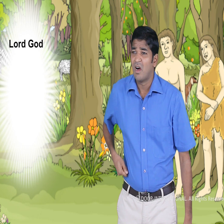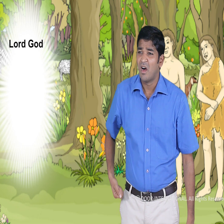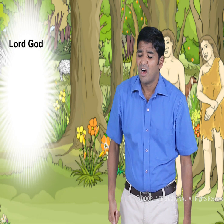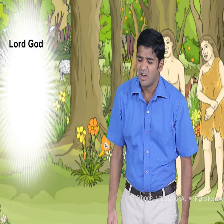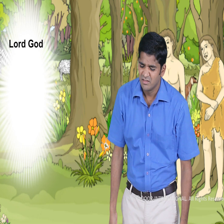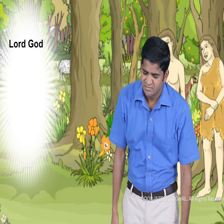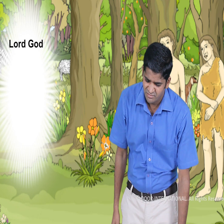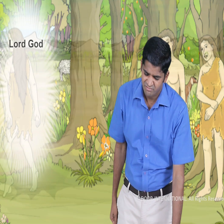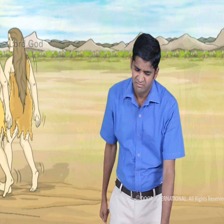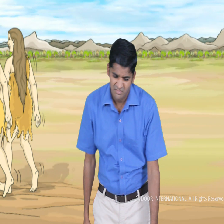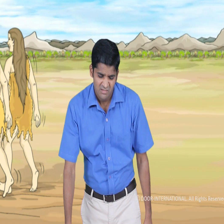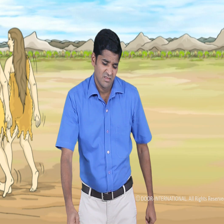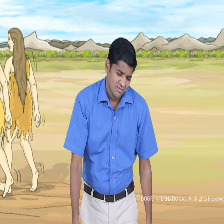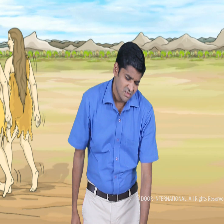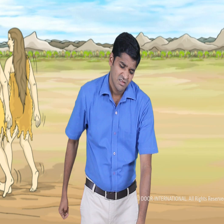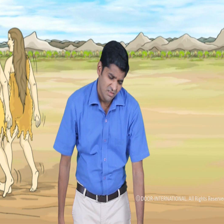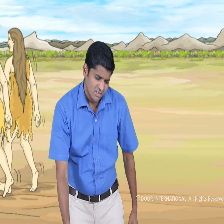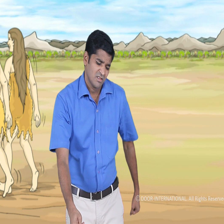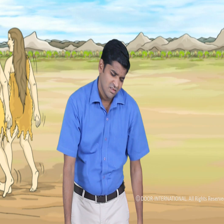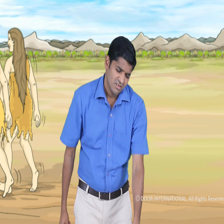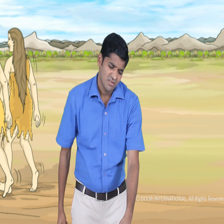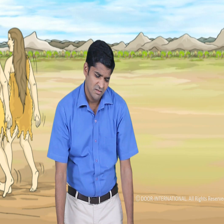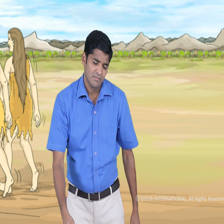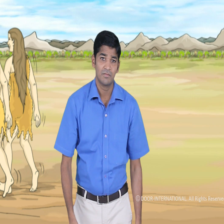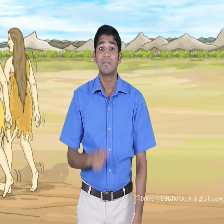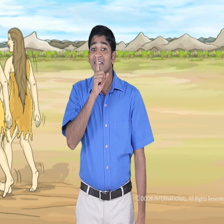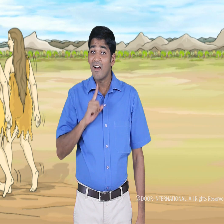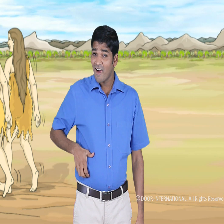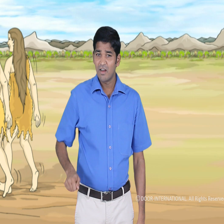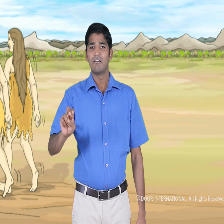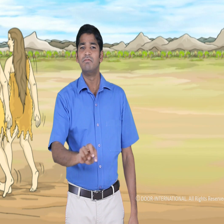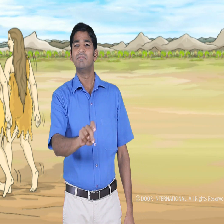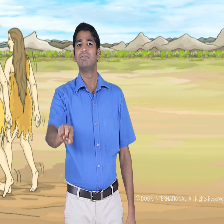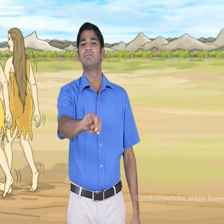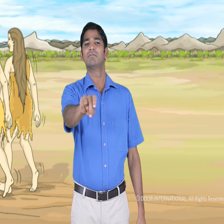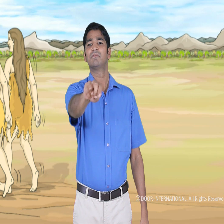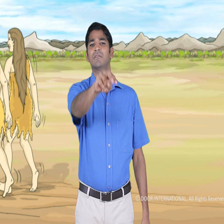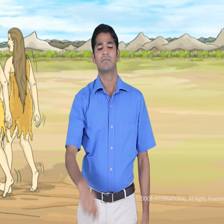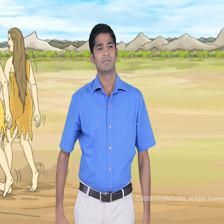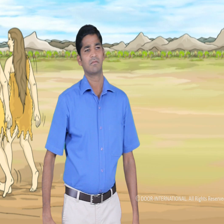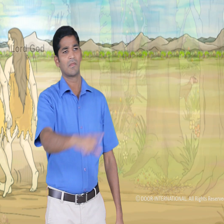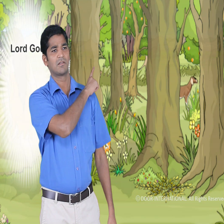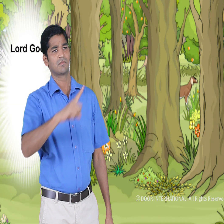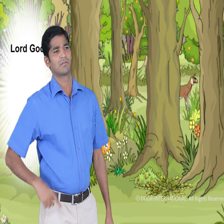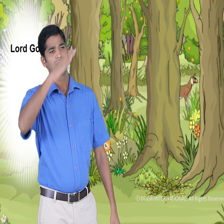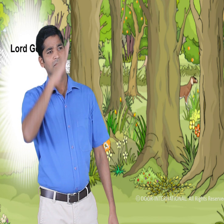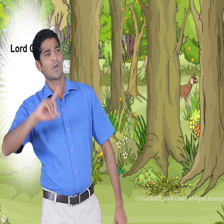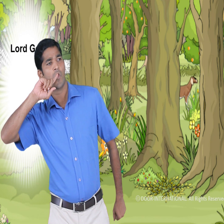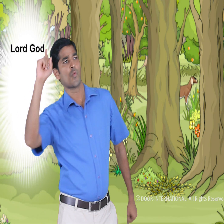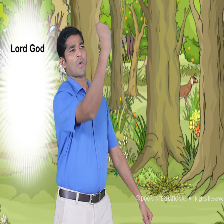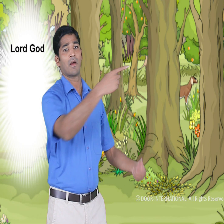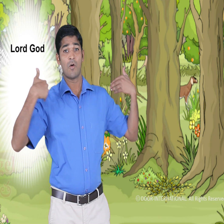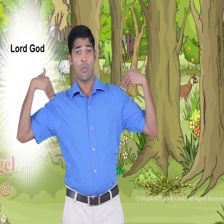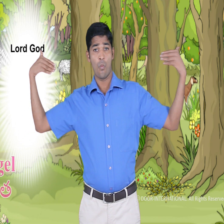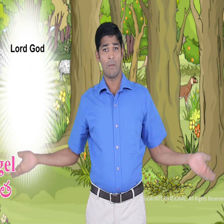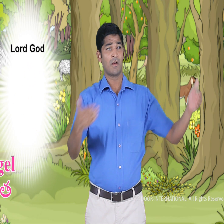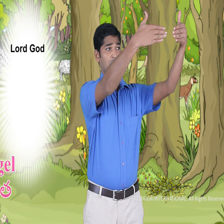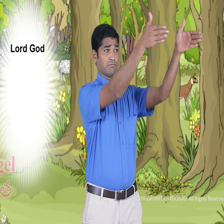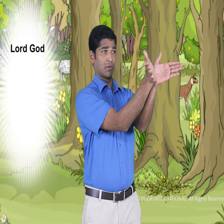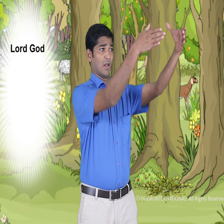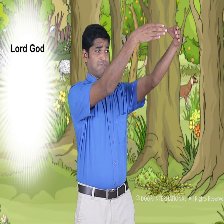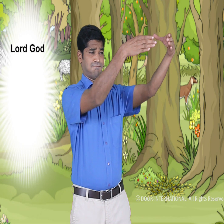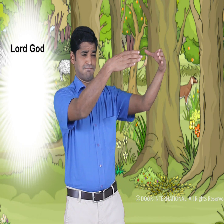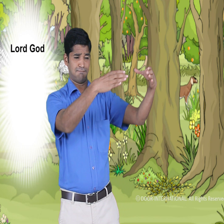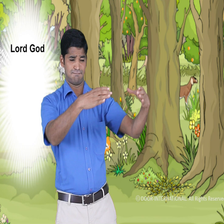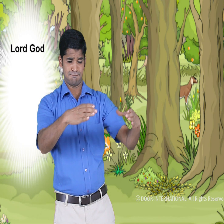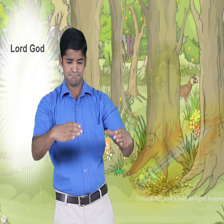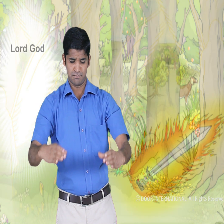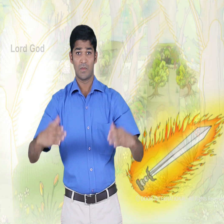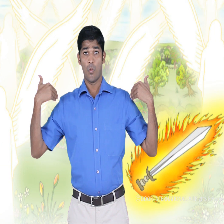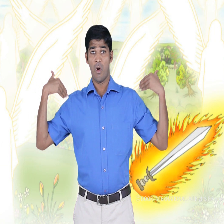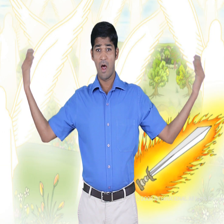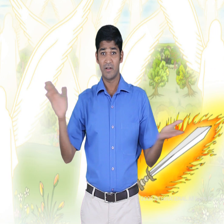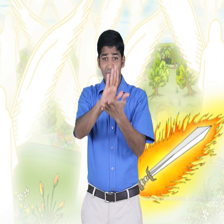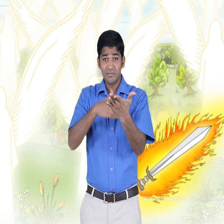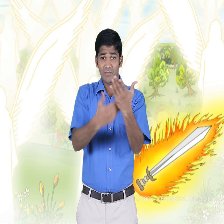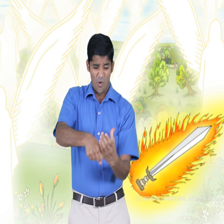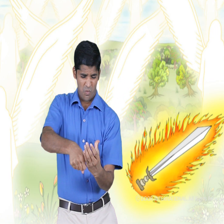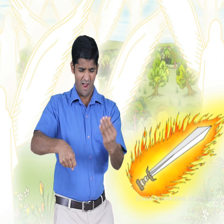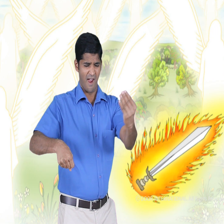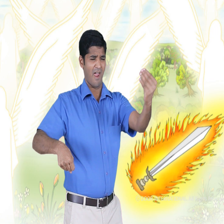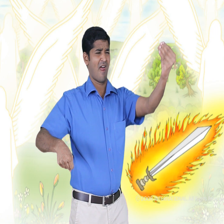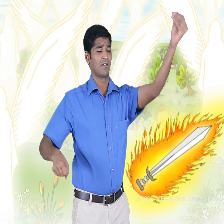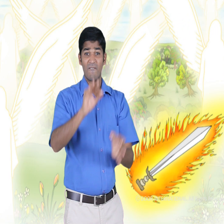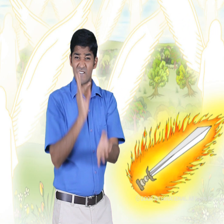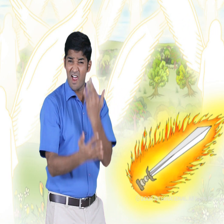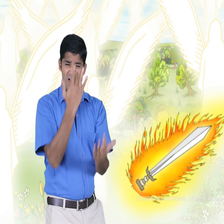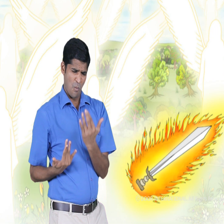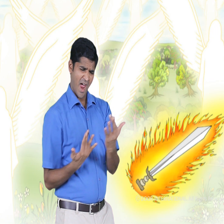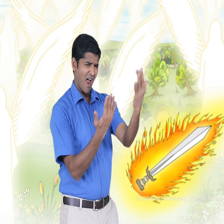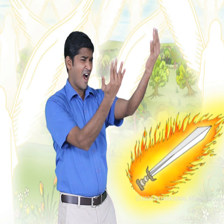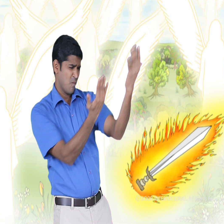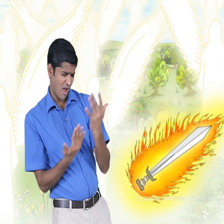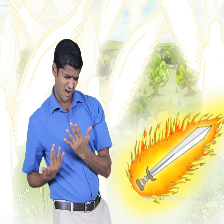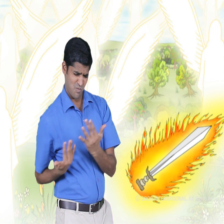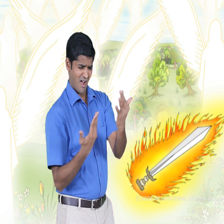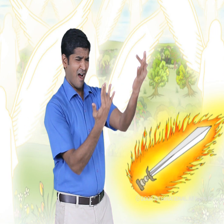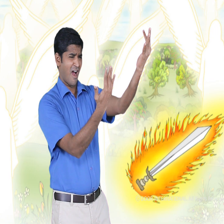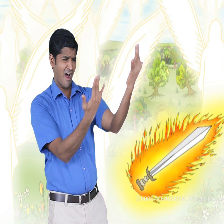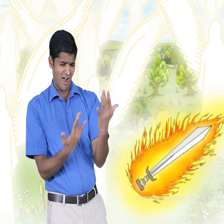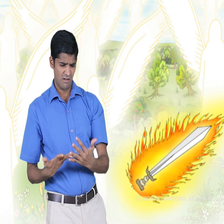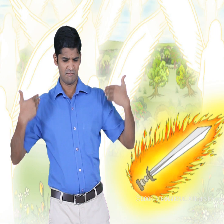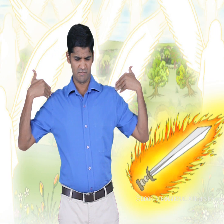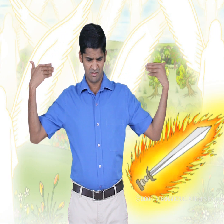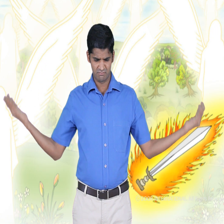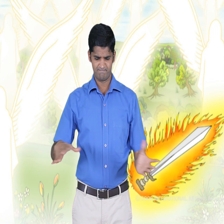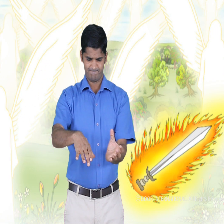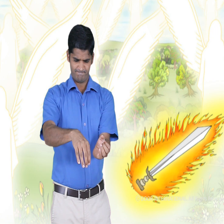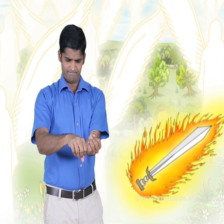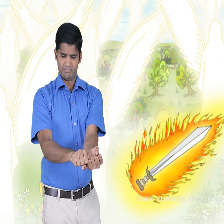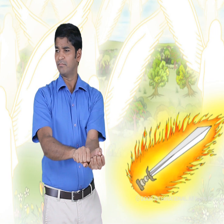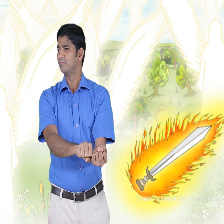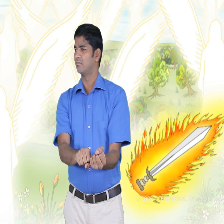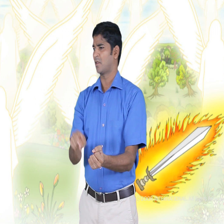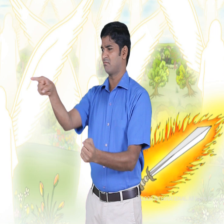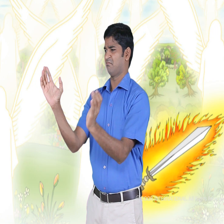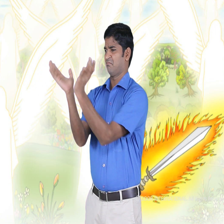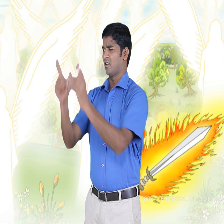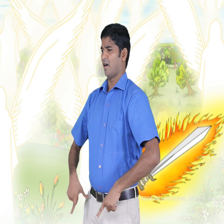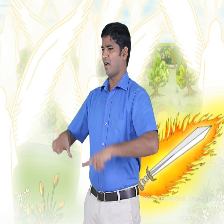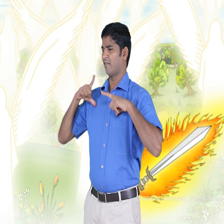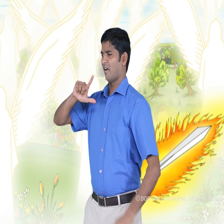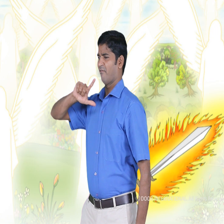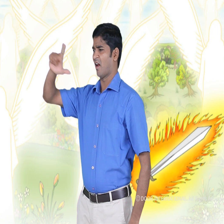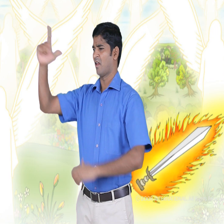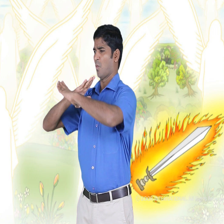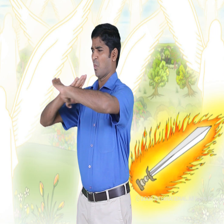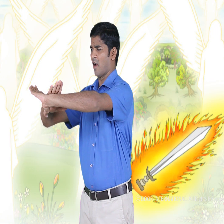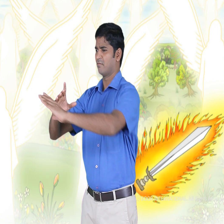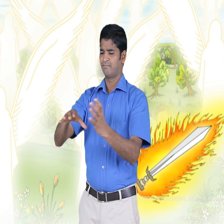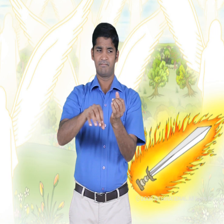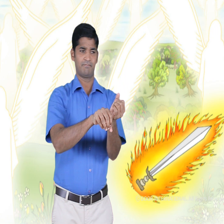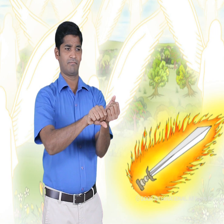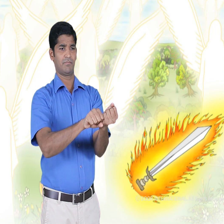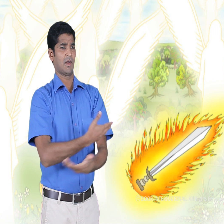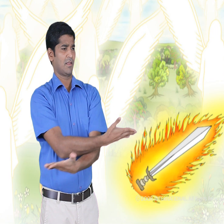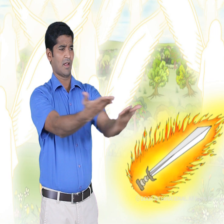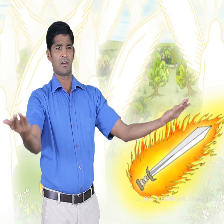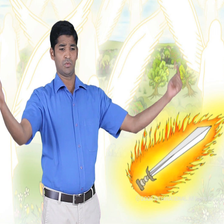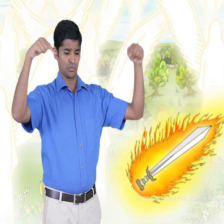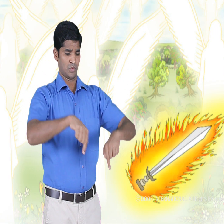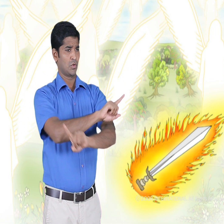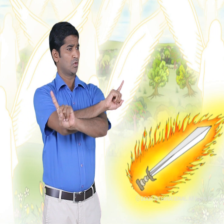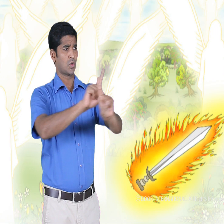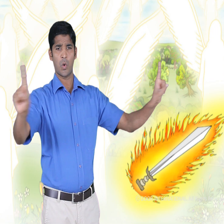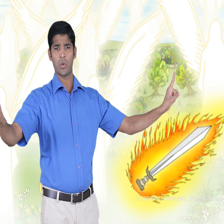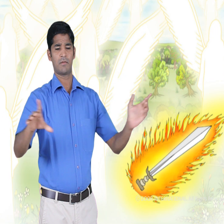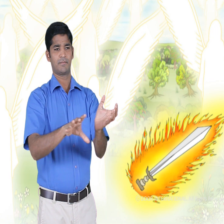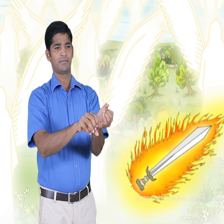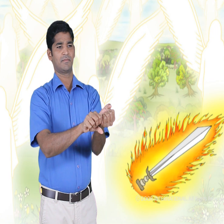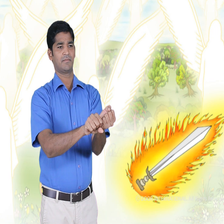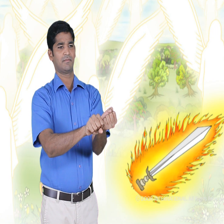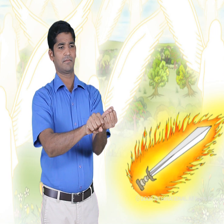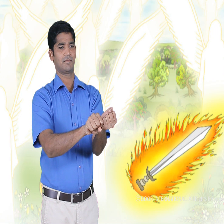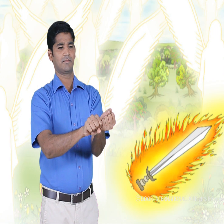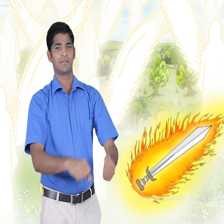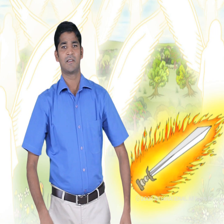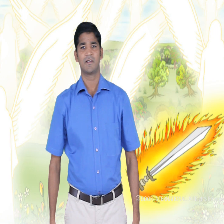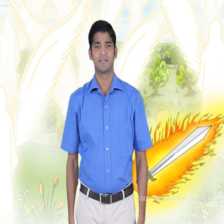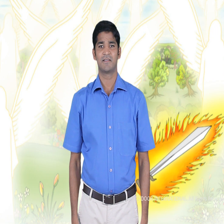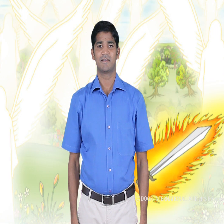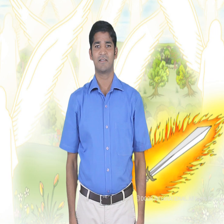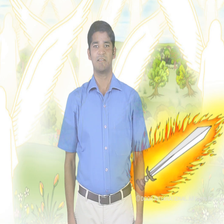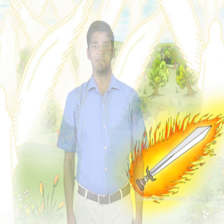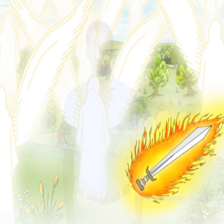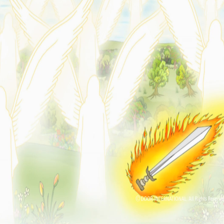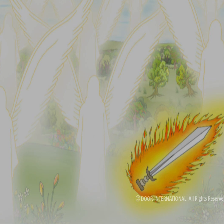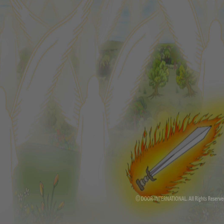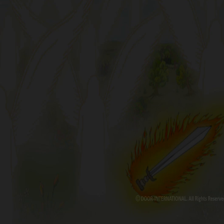So He drove out the man and stationed cherubim on the east side of the Garden of Eden, along with a whirling sword of flame to guard the way to the tree of life.